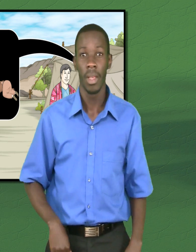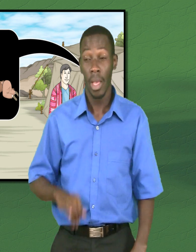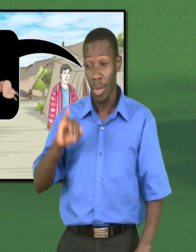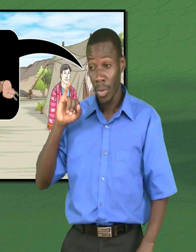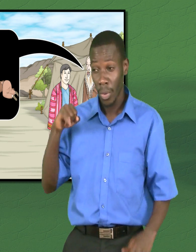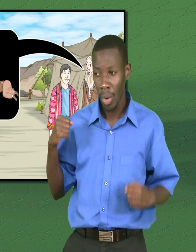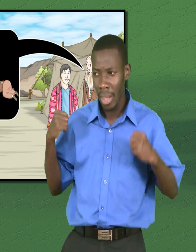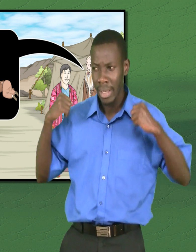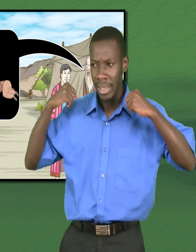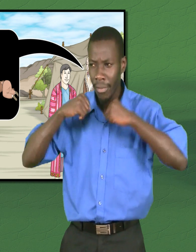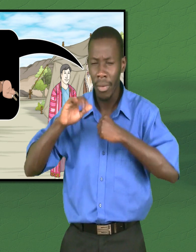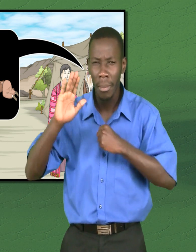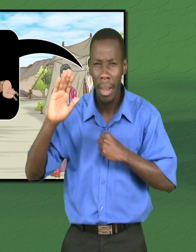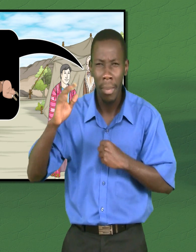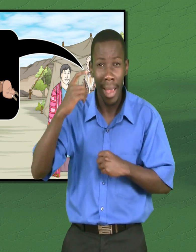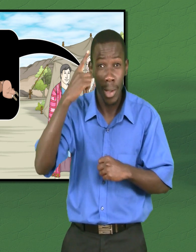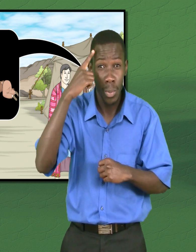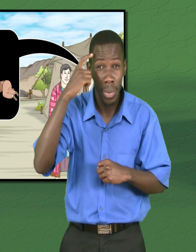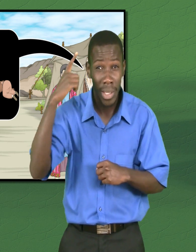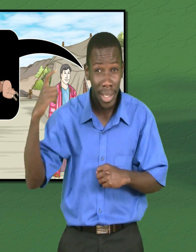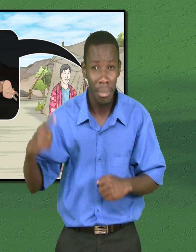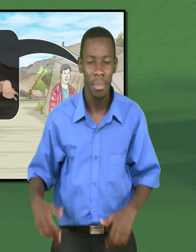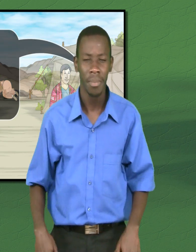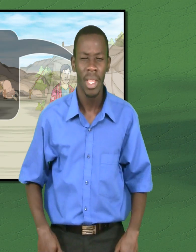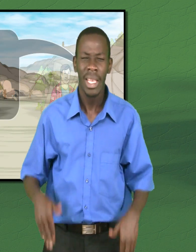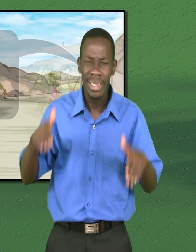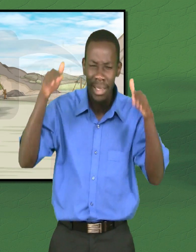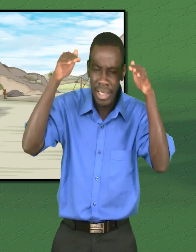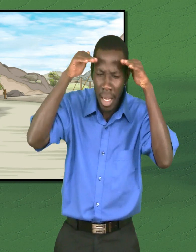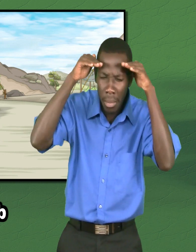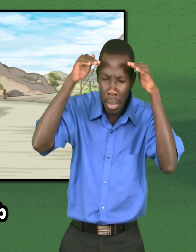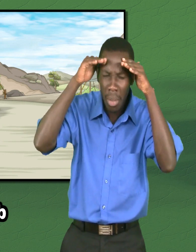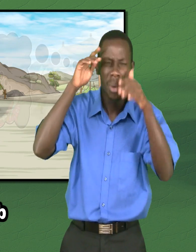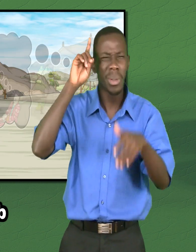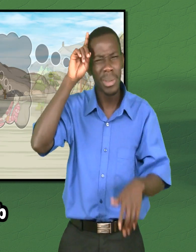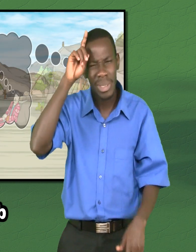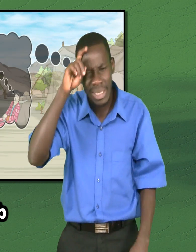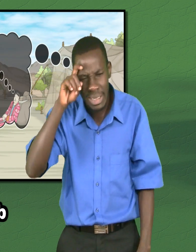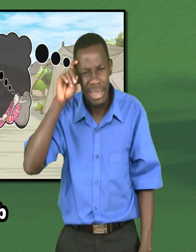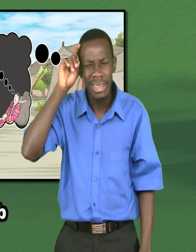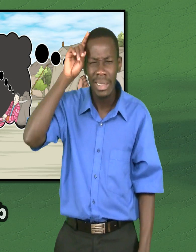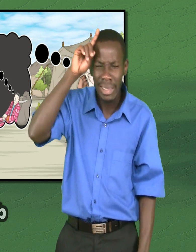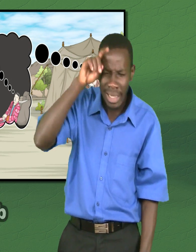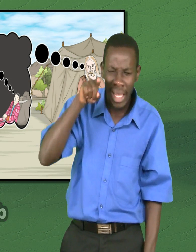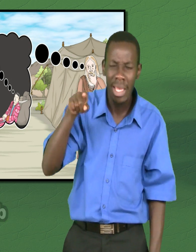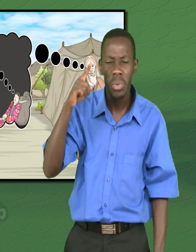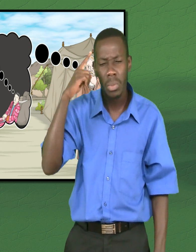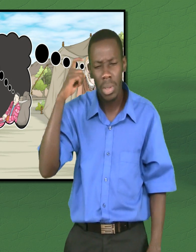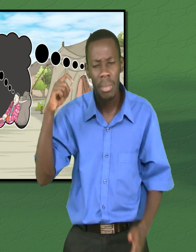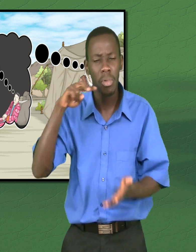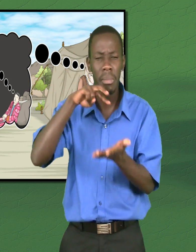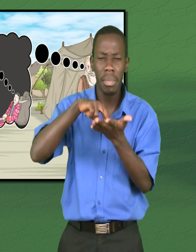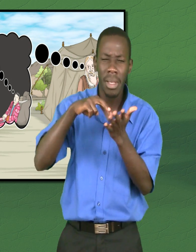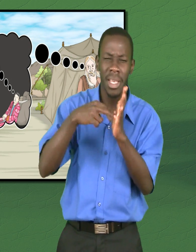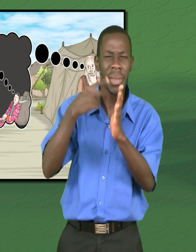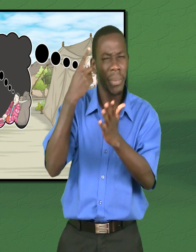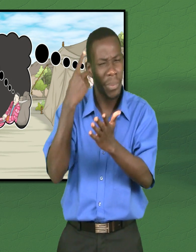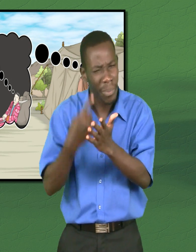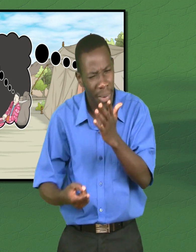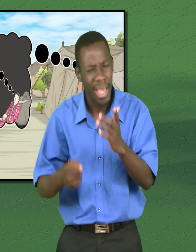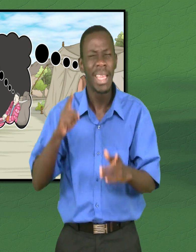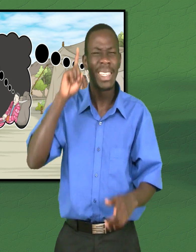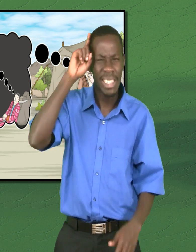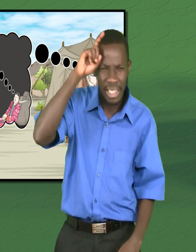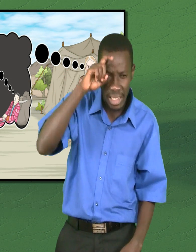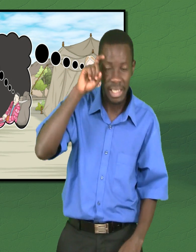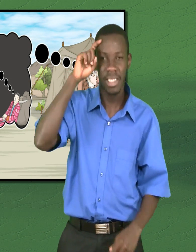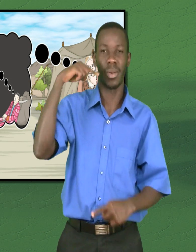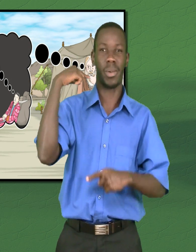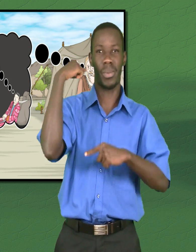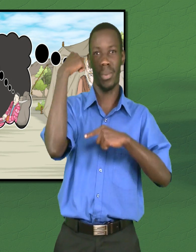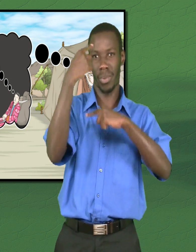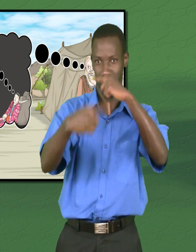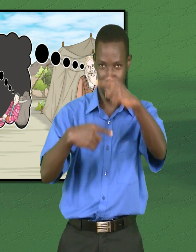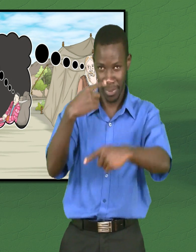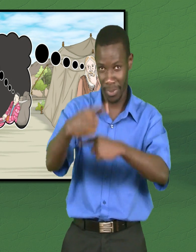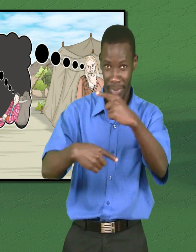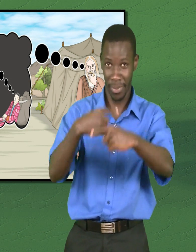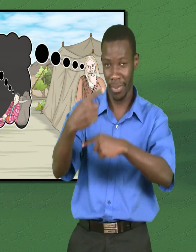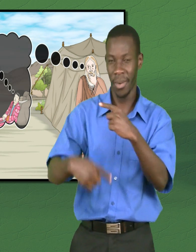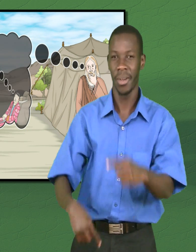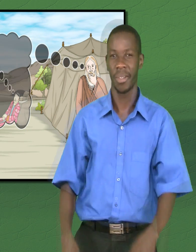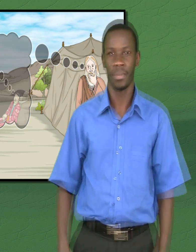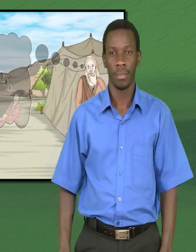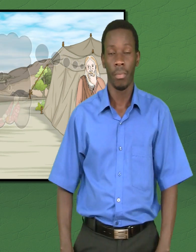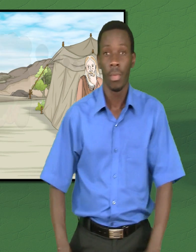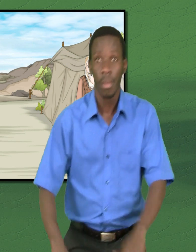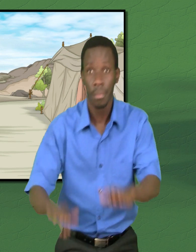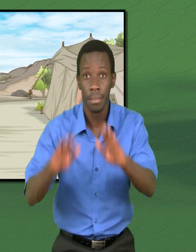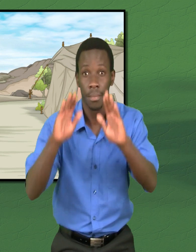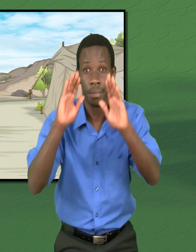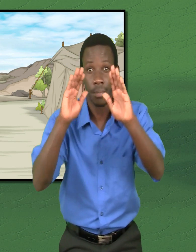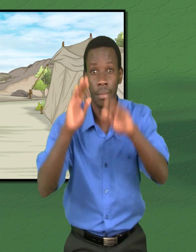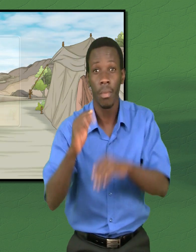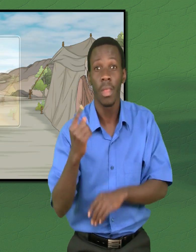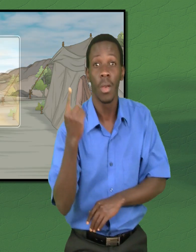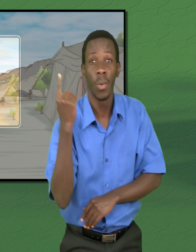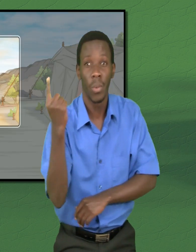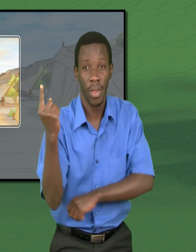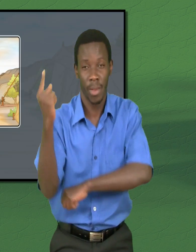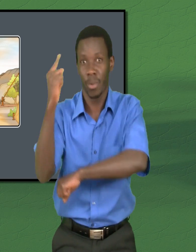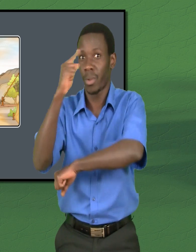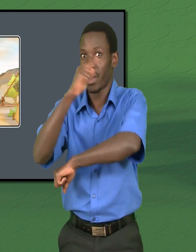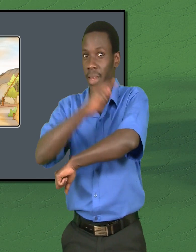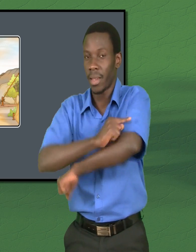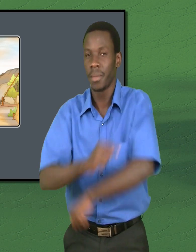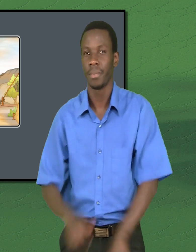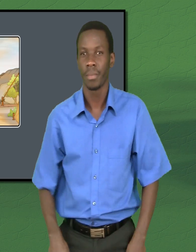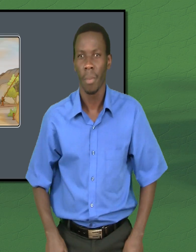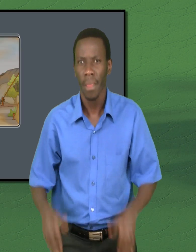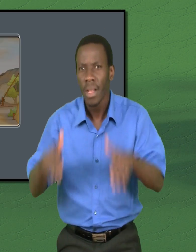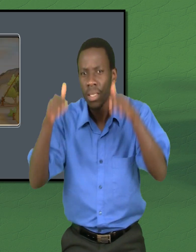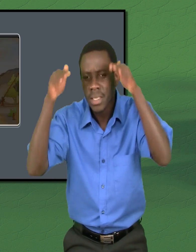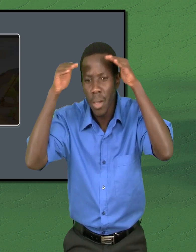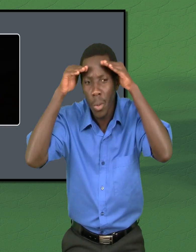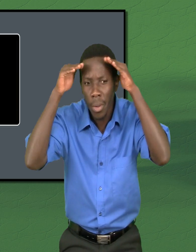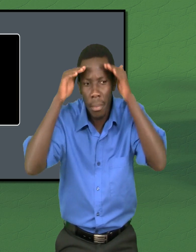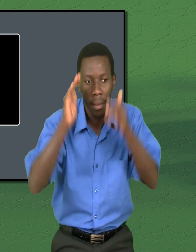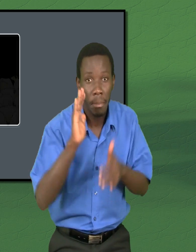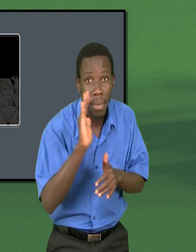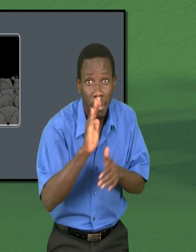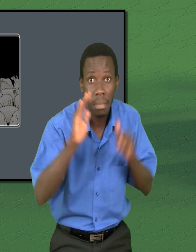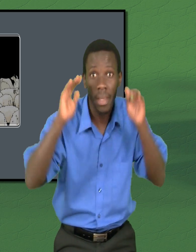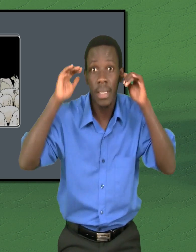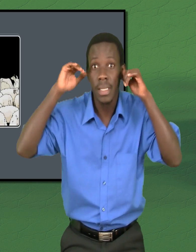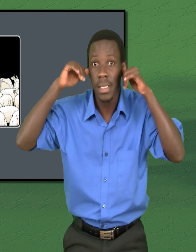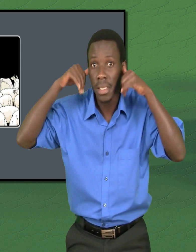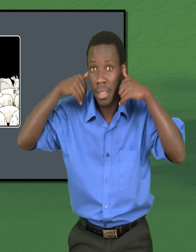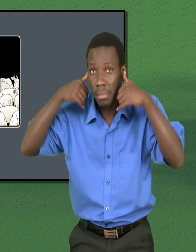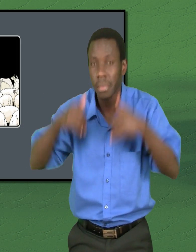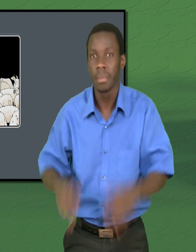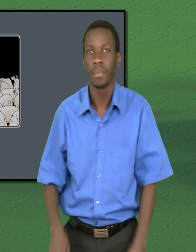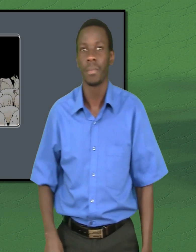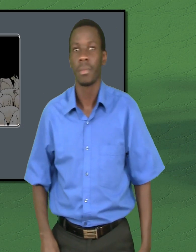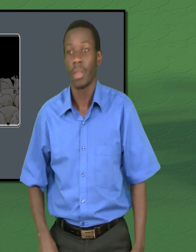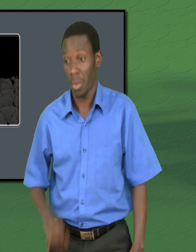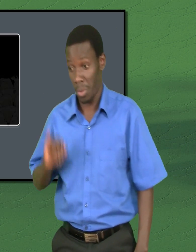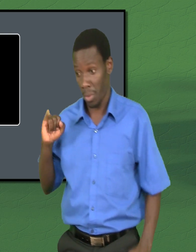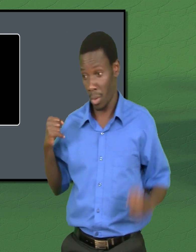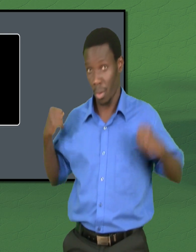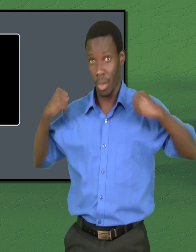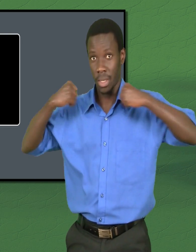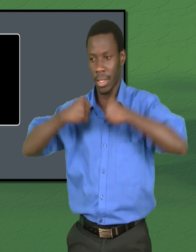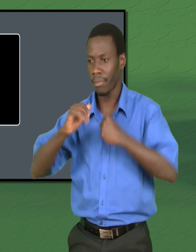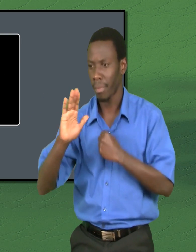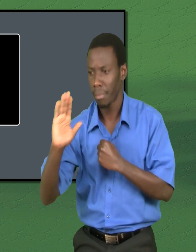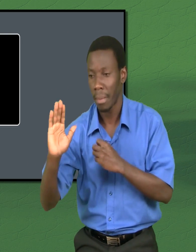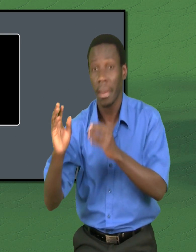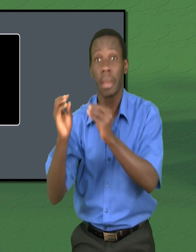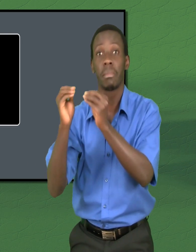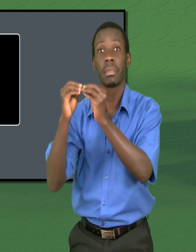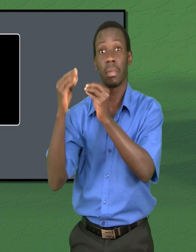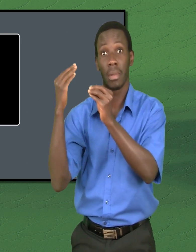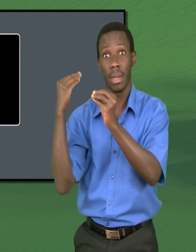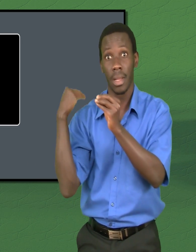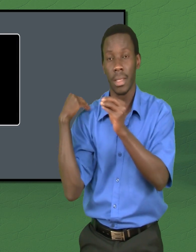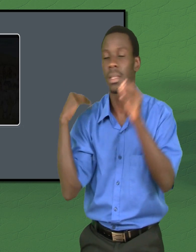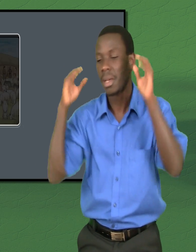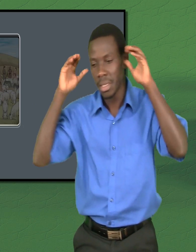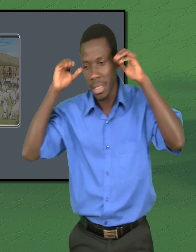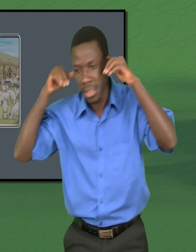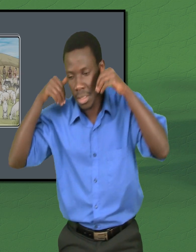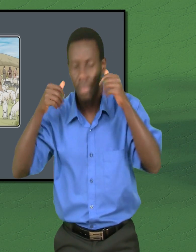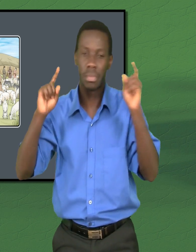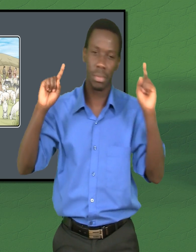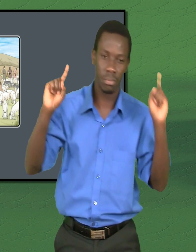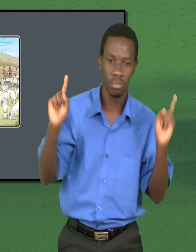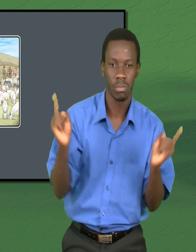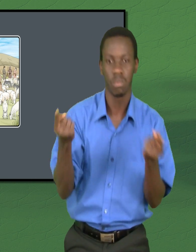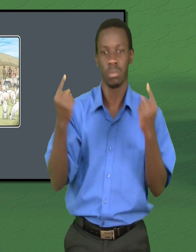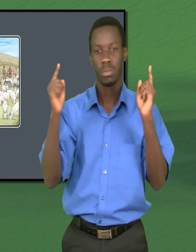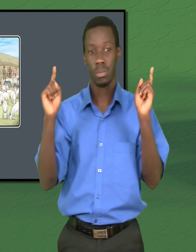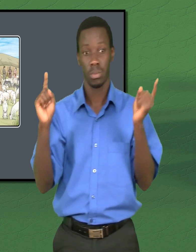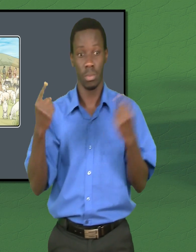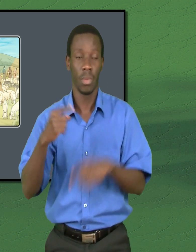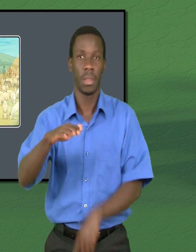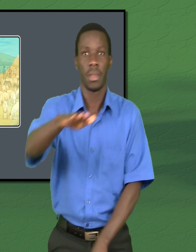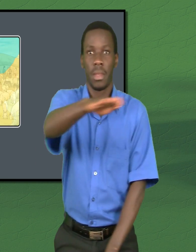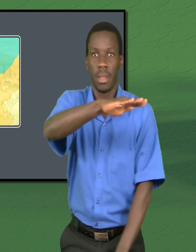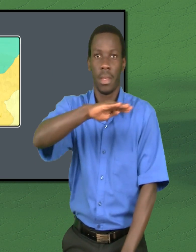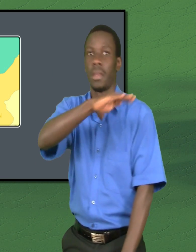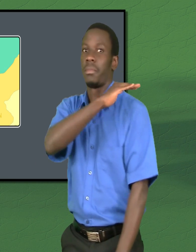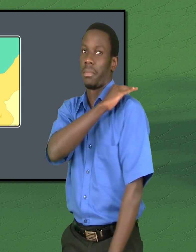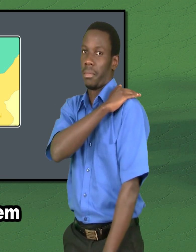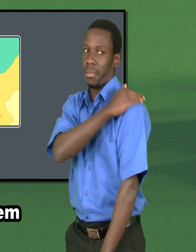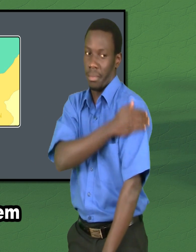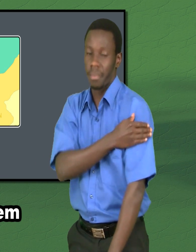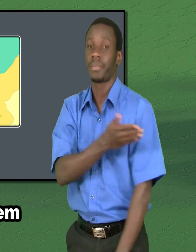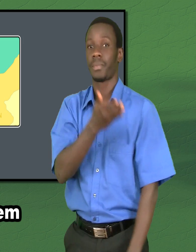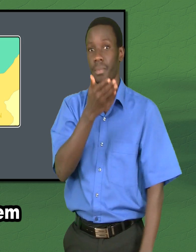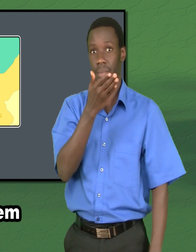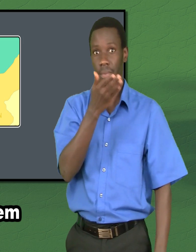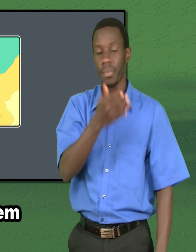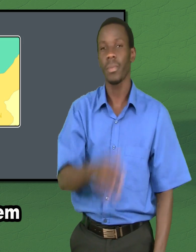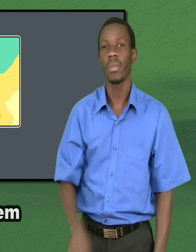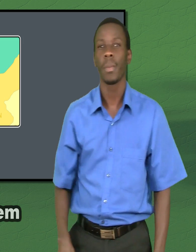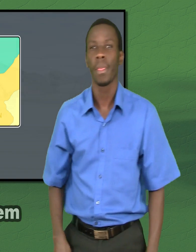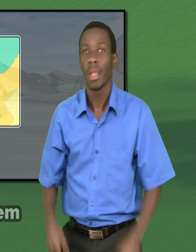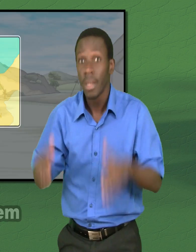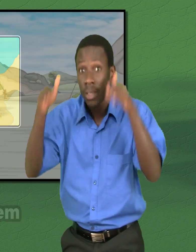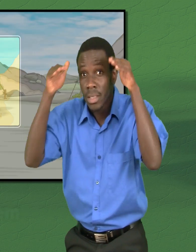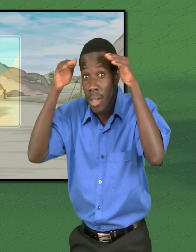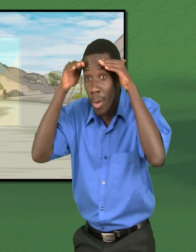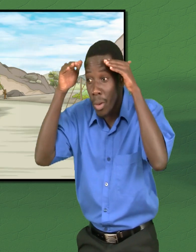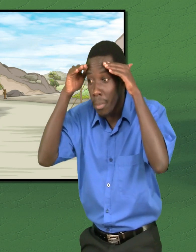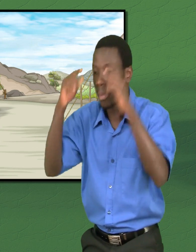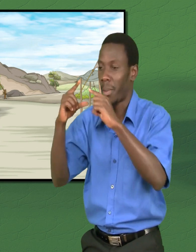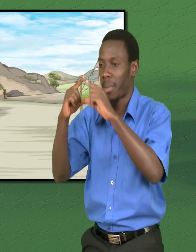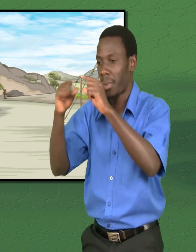And his brothers were jealous of him, but his father kept in mind what he had said. Some time later, Joseph’s brothers had gone to pasture their father’s flocks near Shechem.